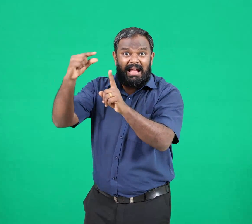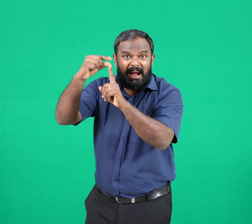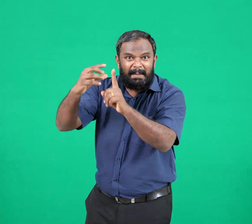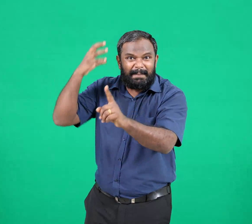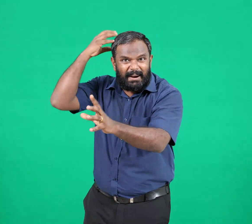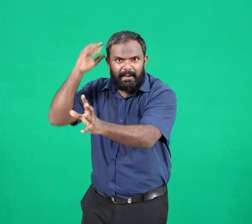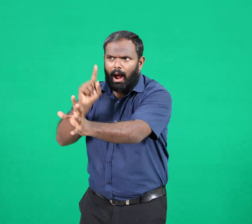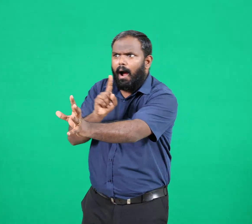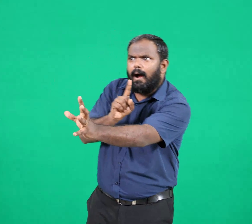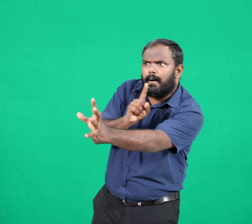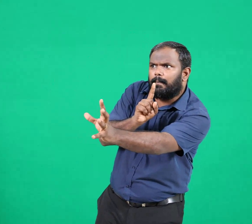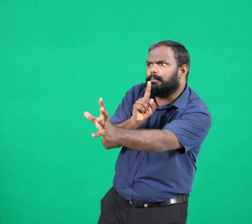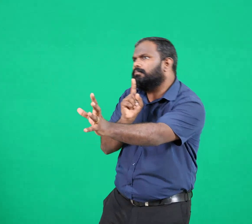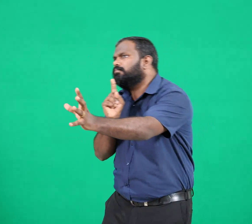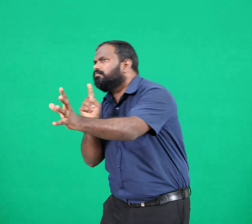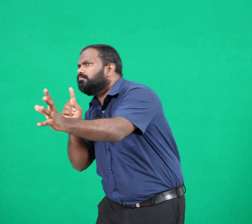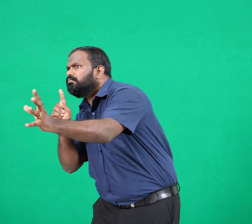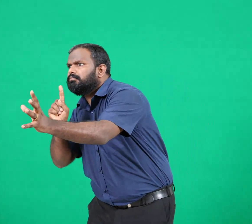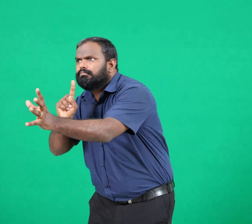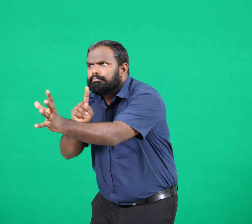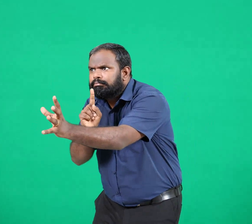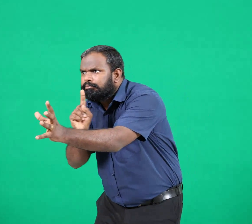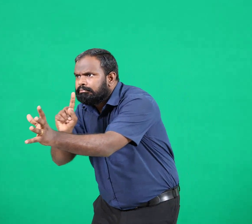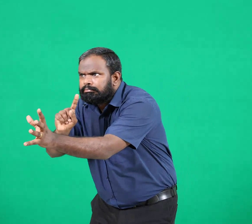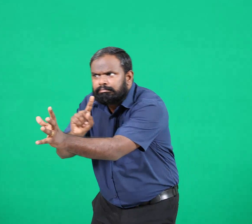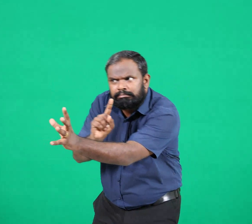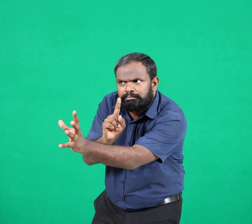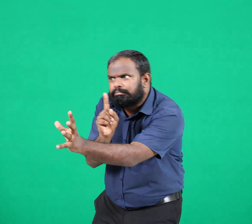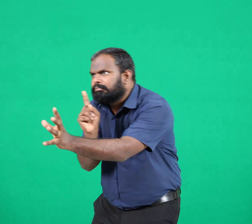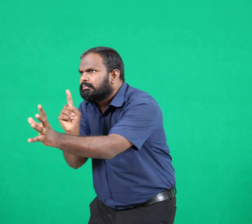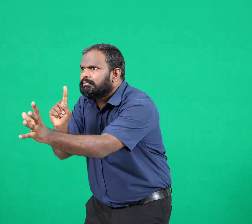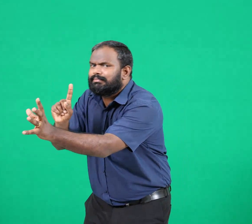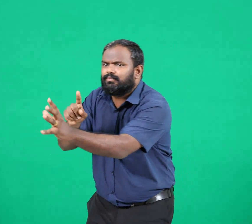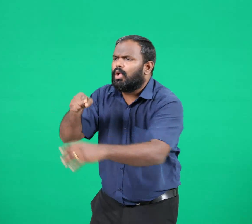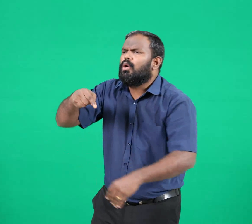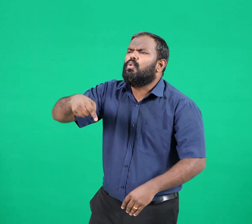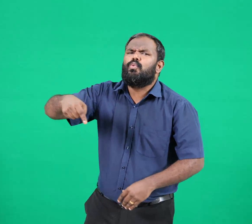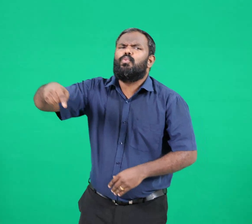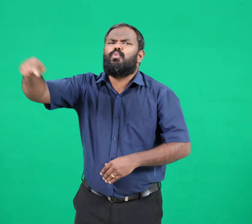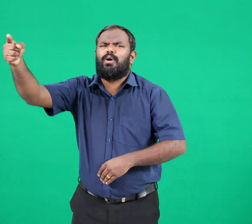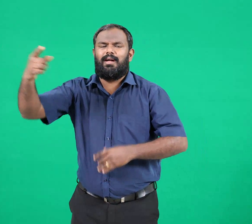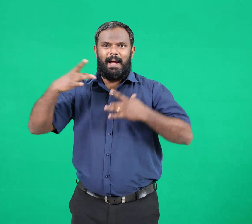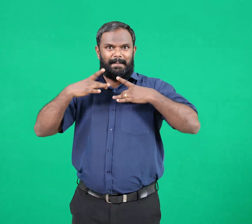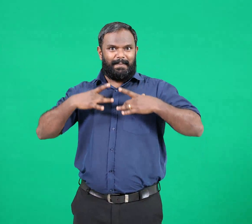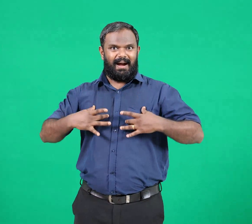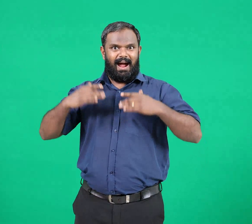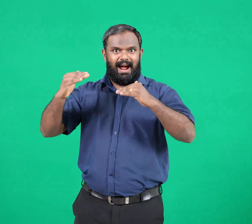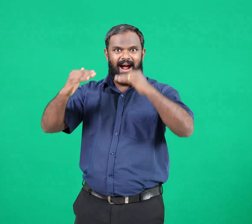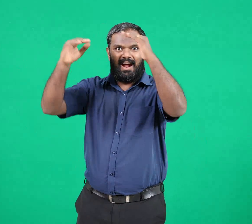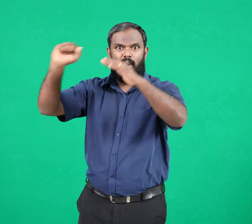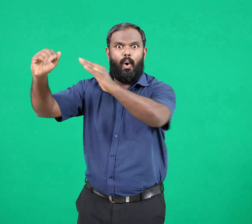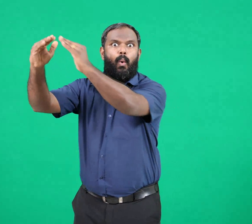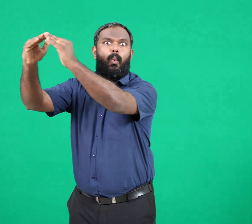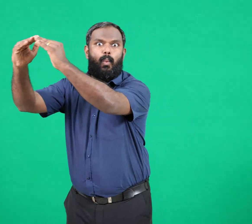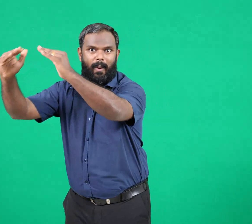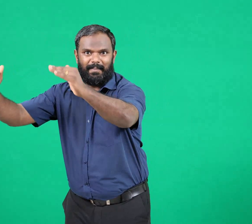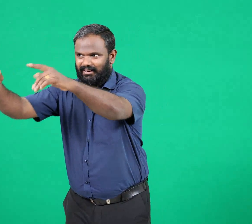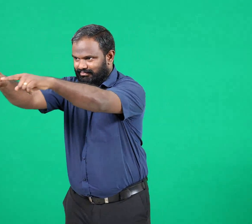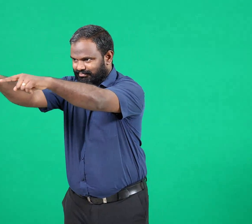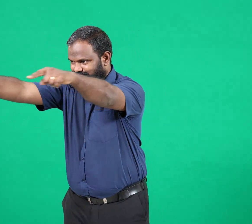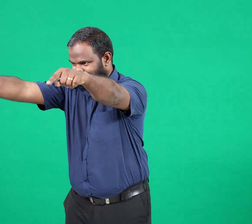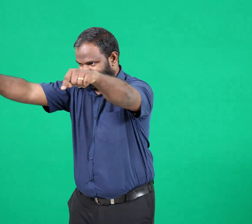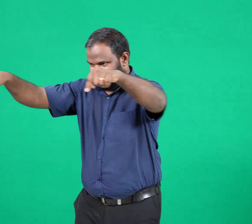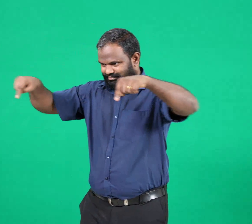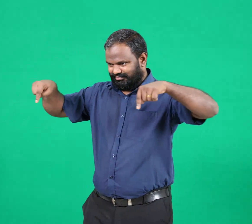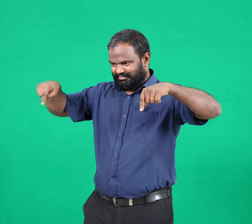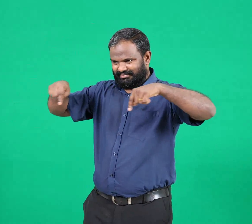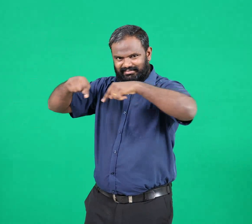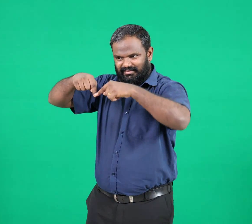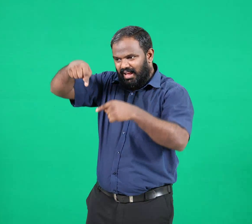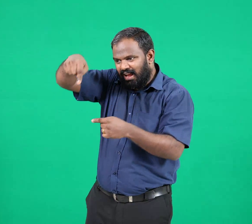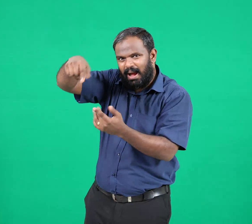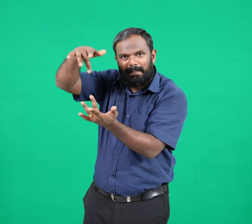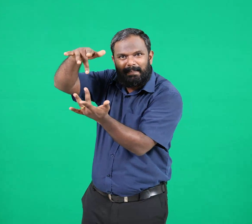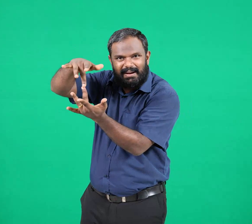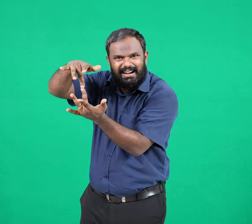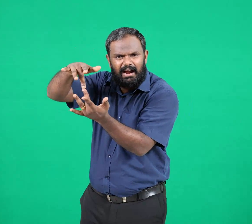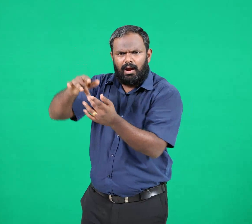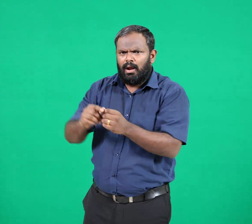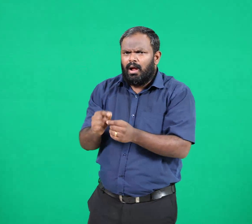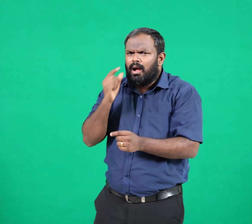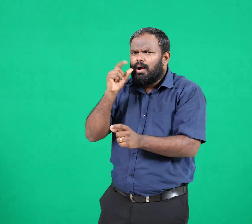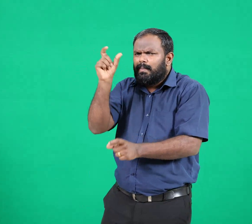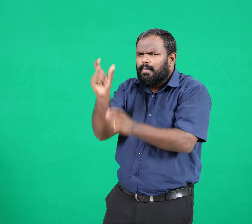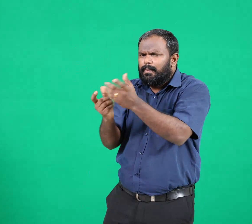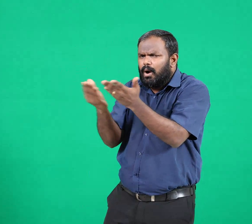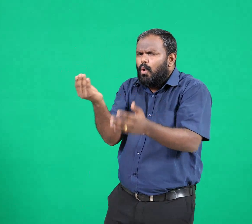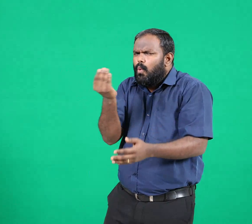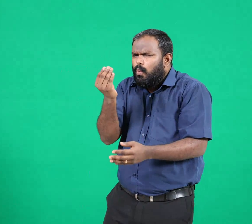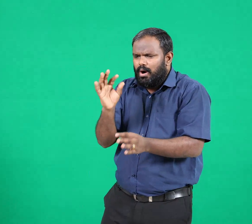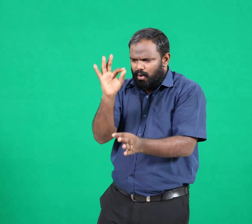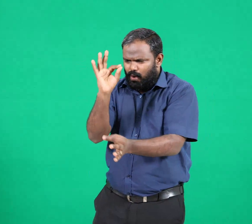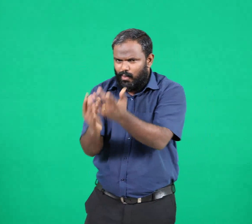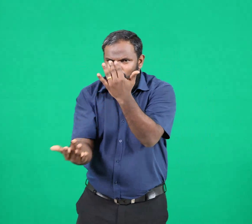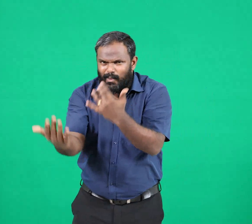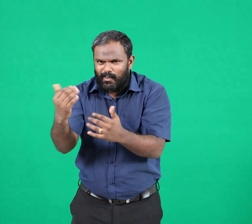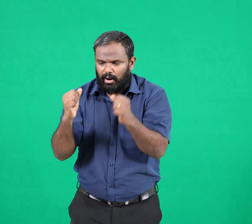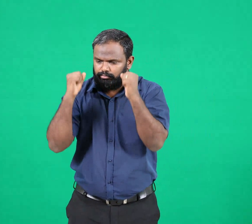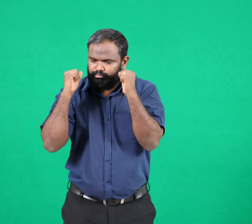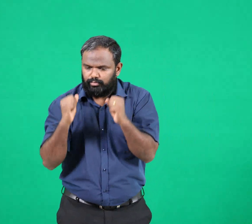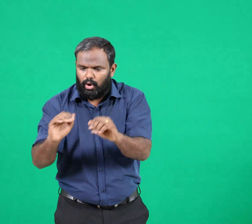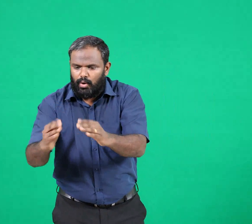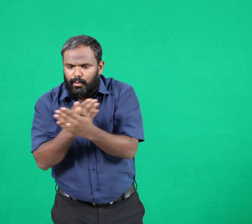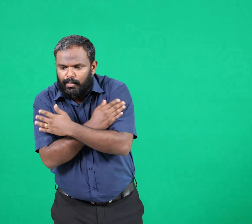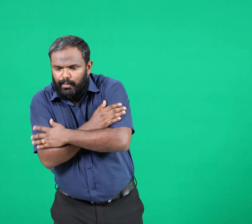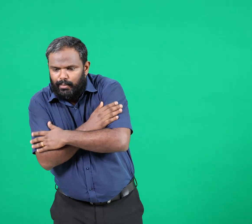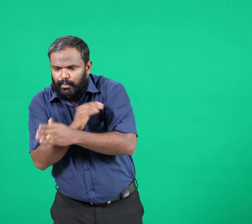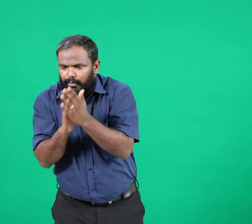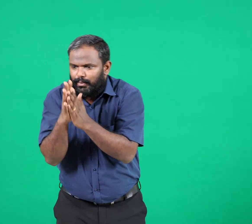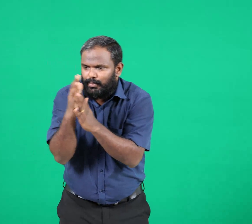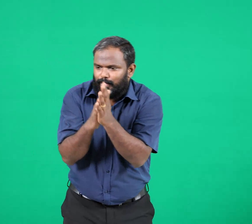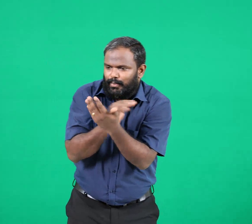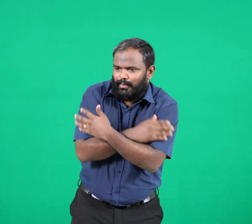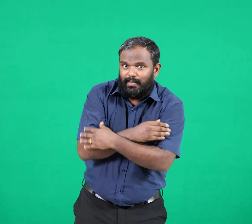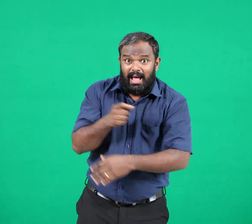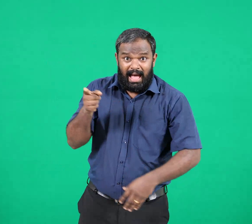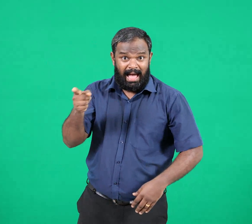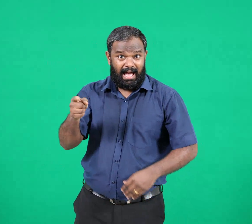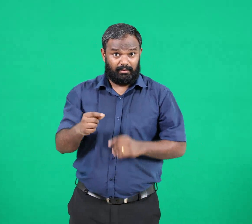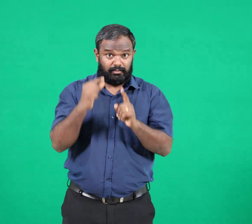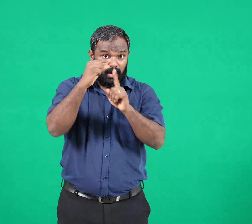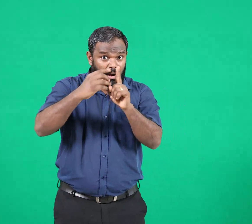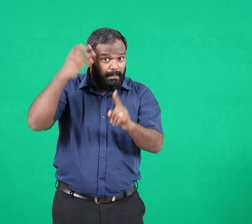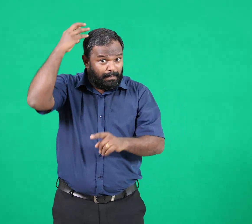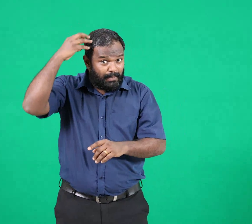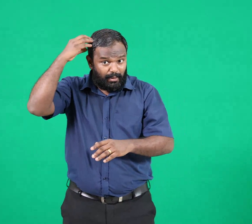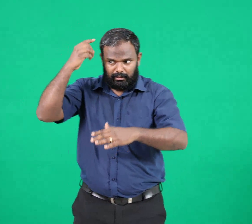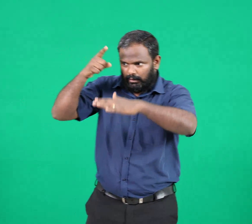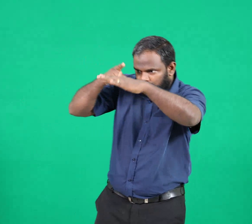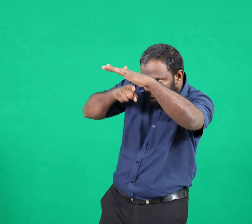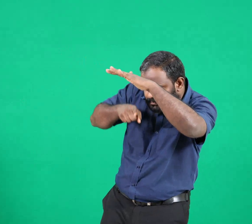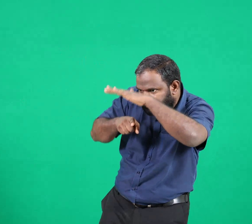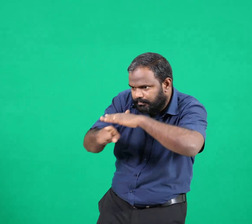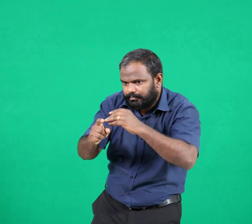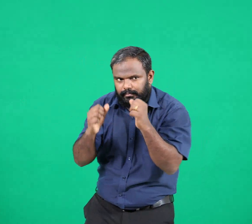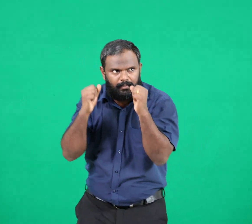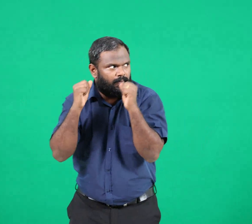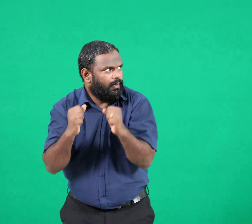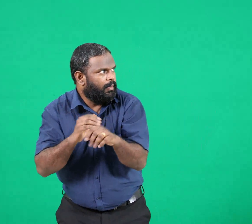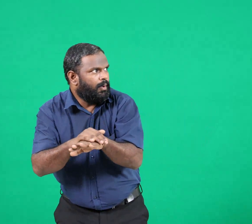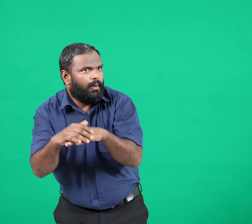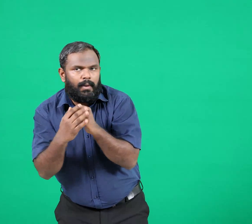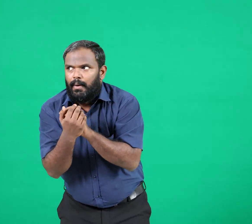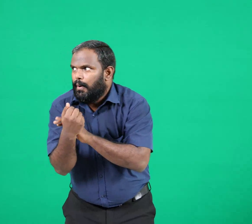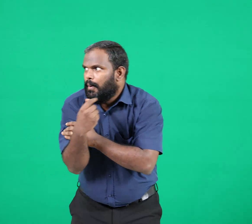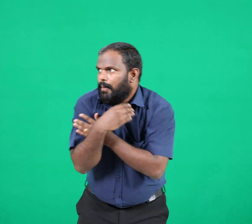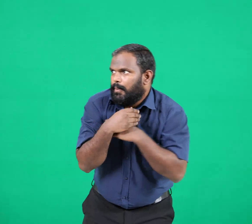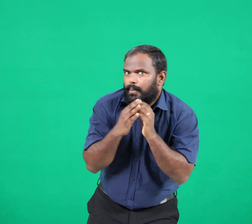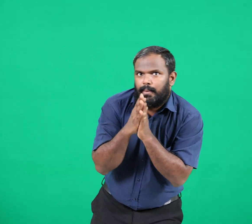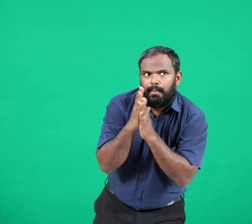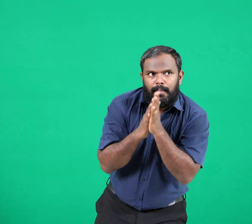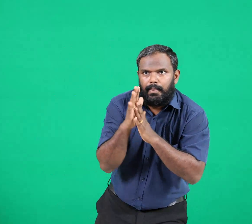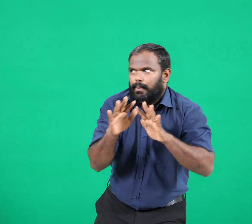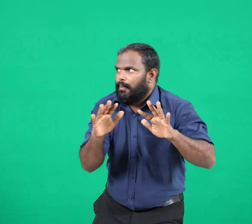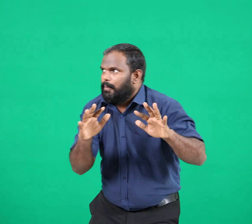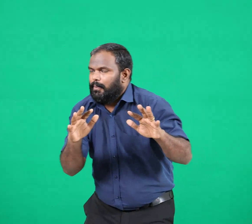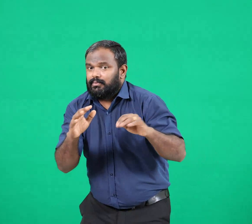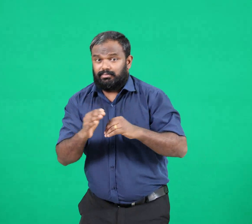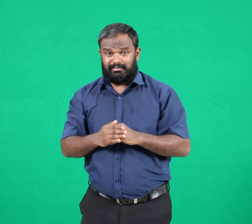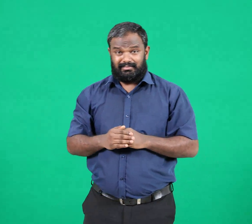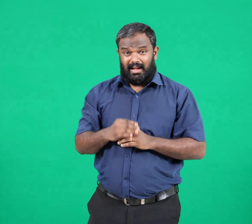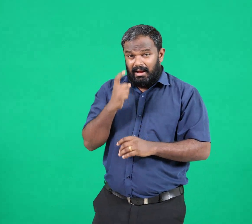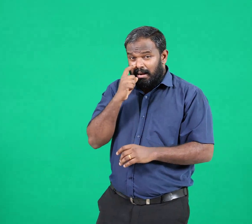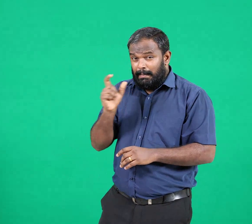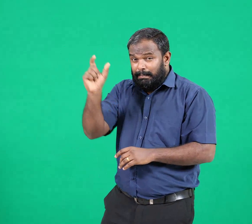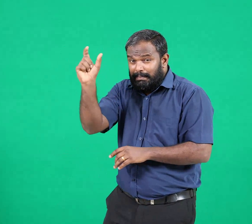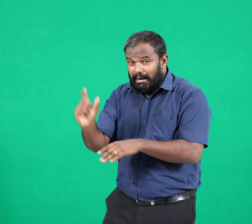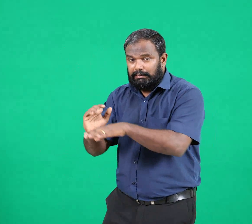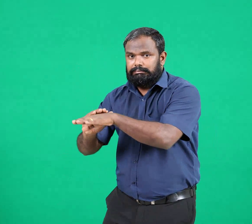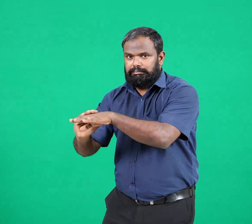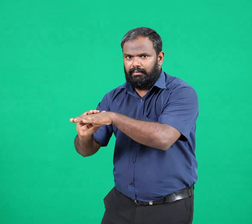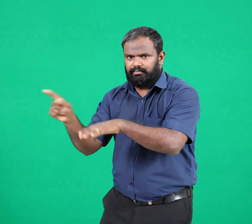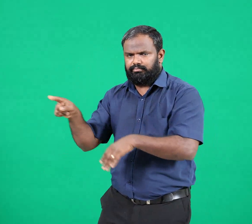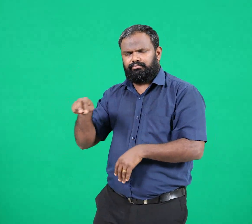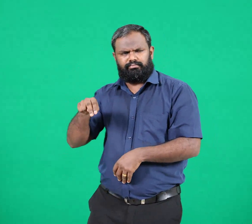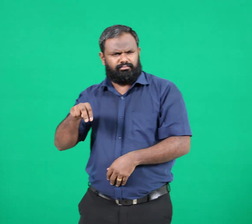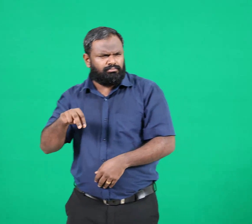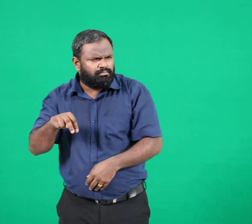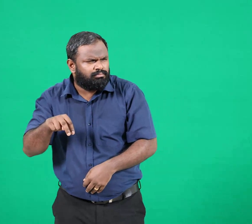When those present had kindled a fire in the middle of the courtyard and sat down together, Peter sat down among them.